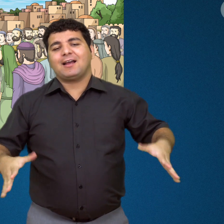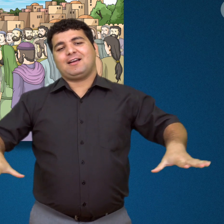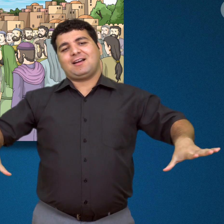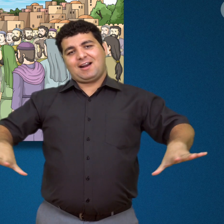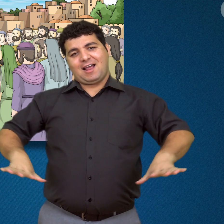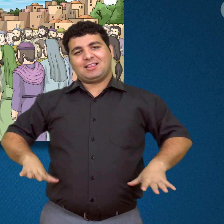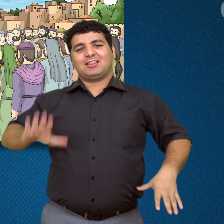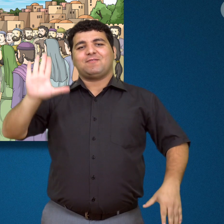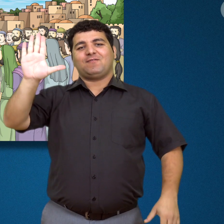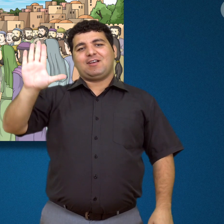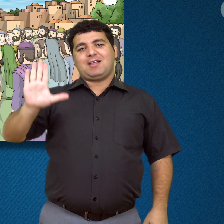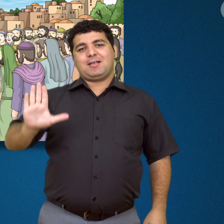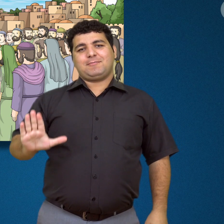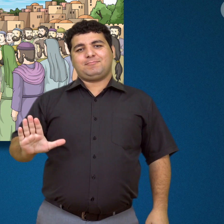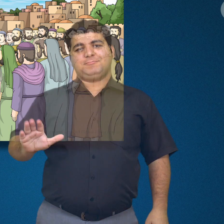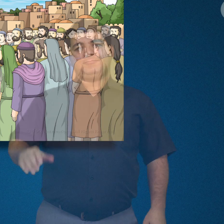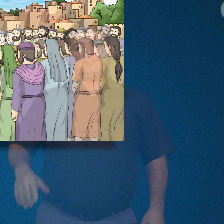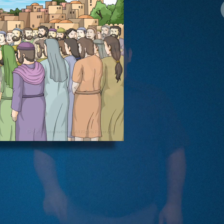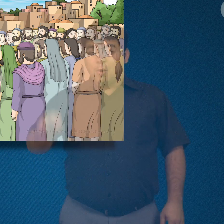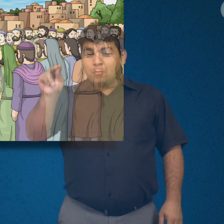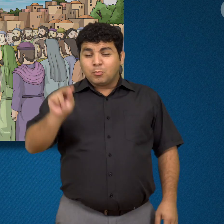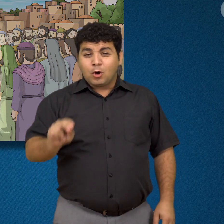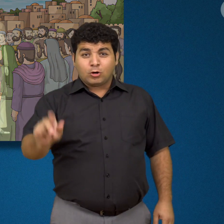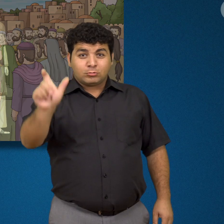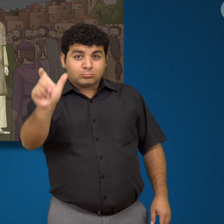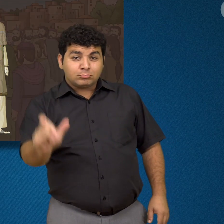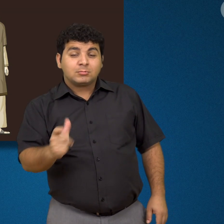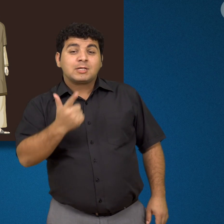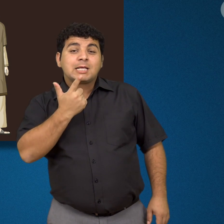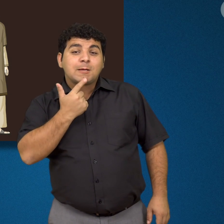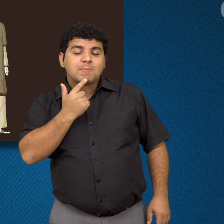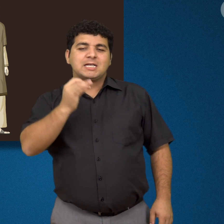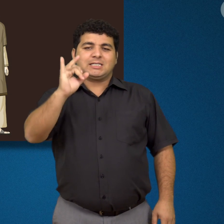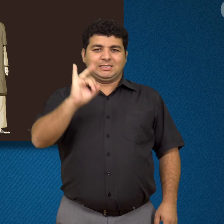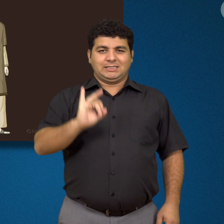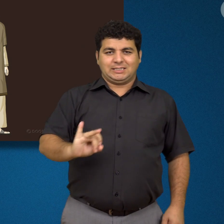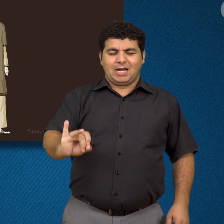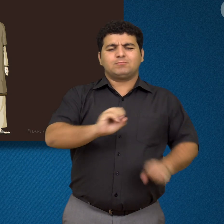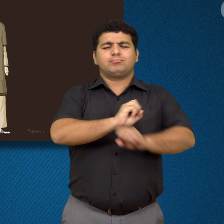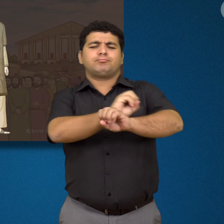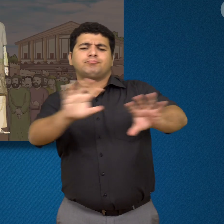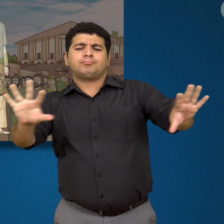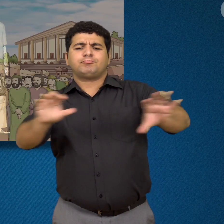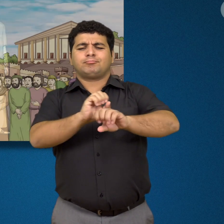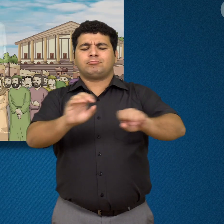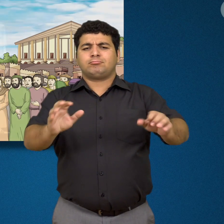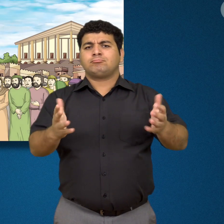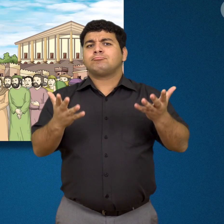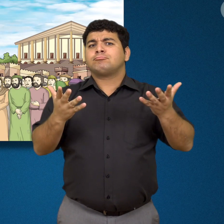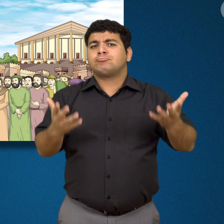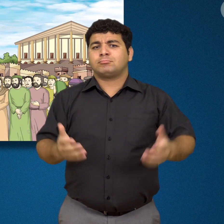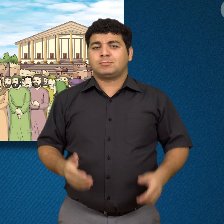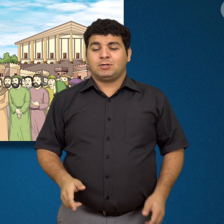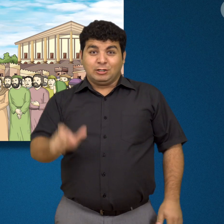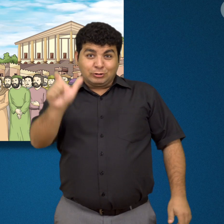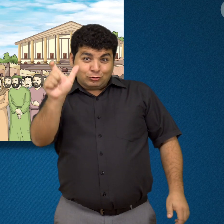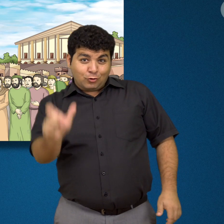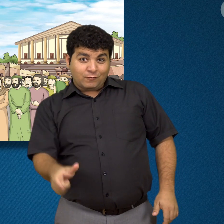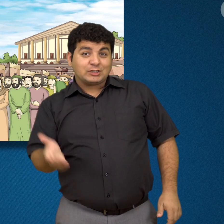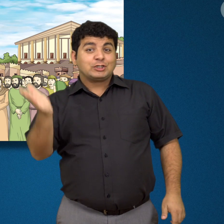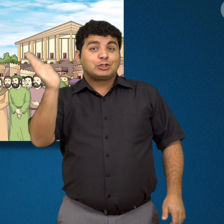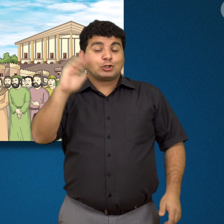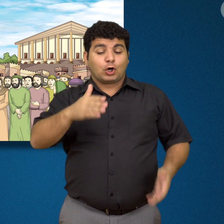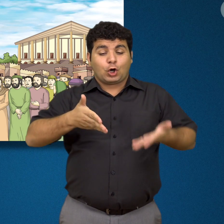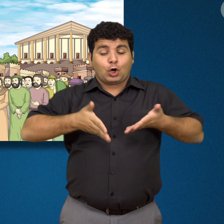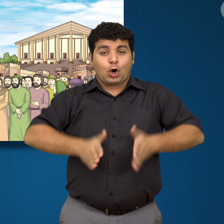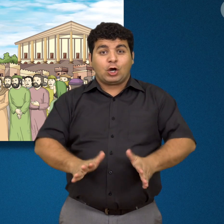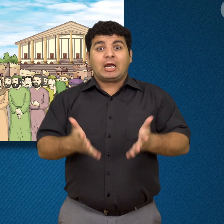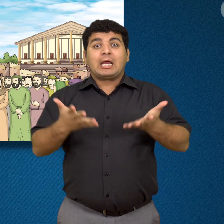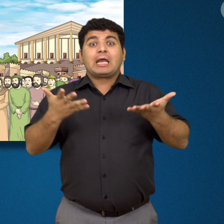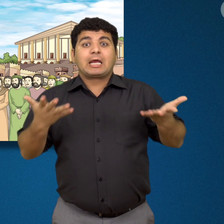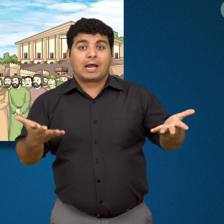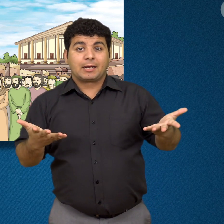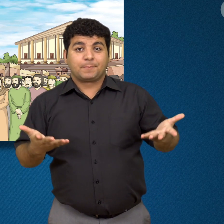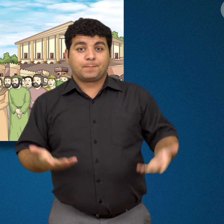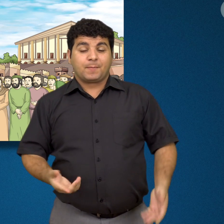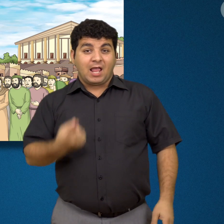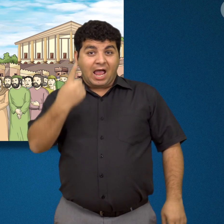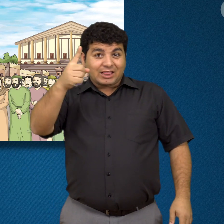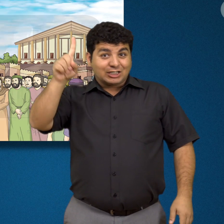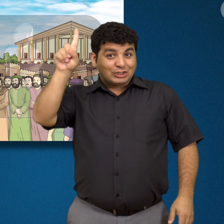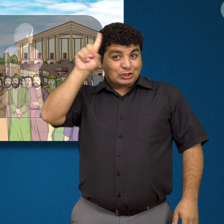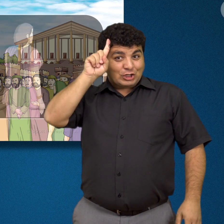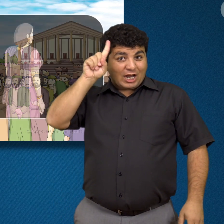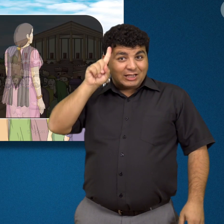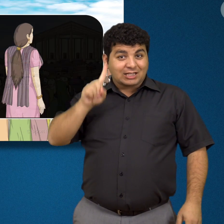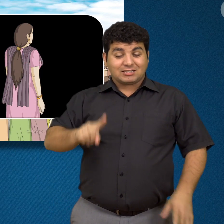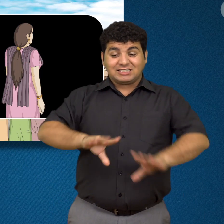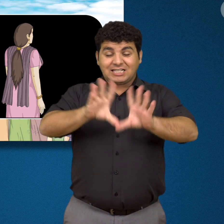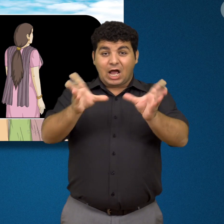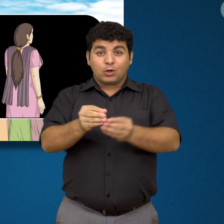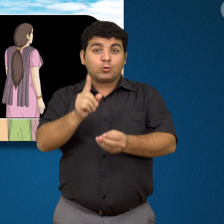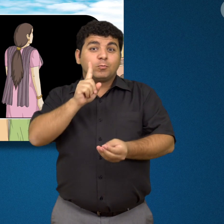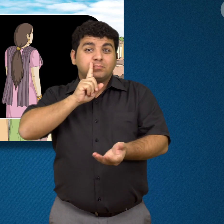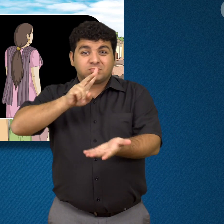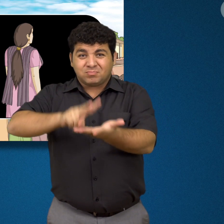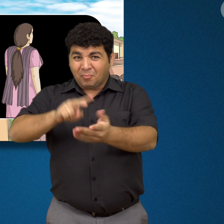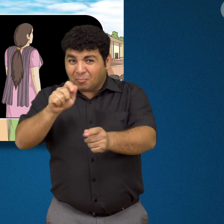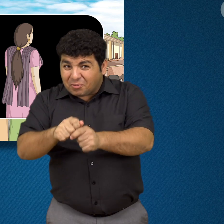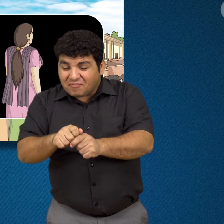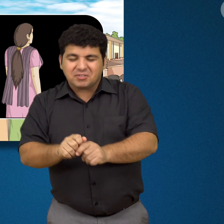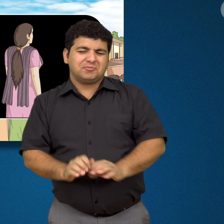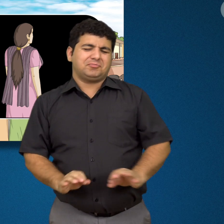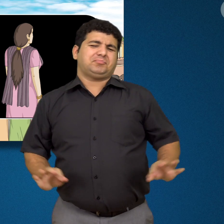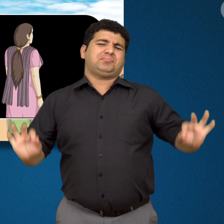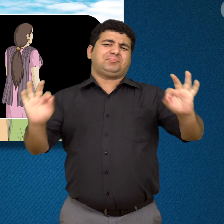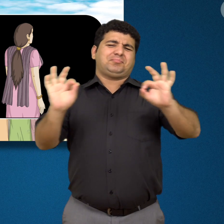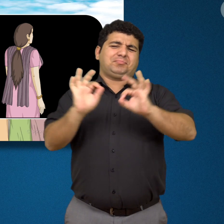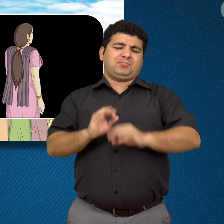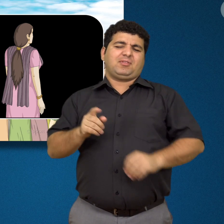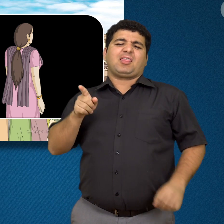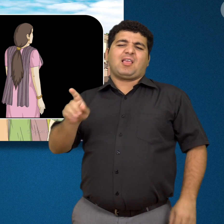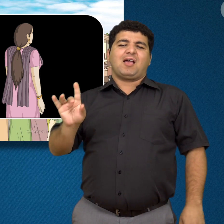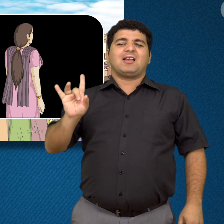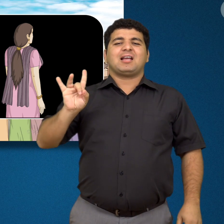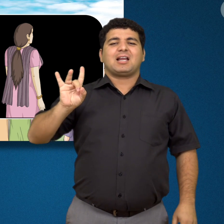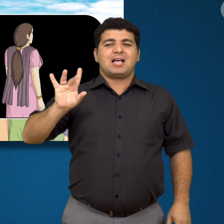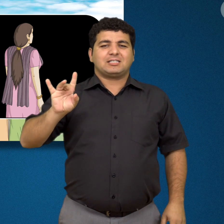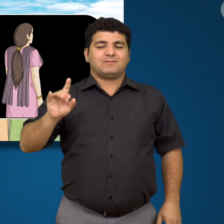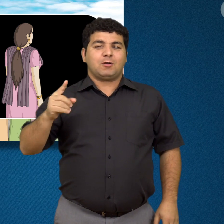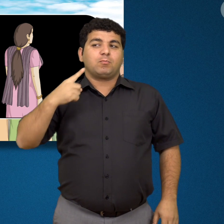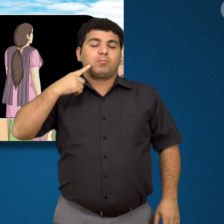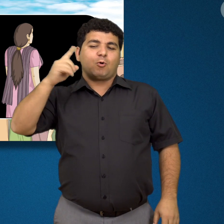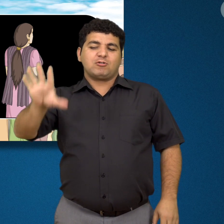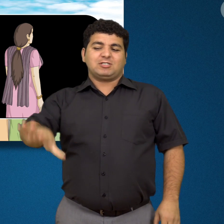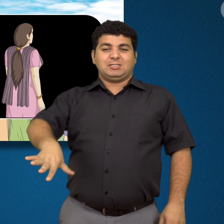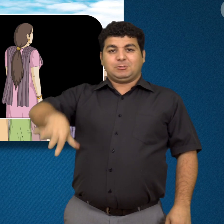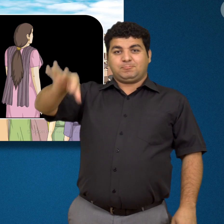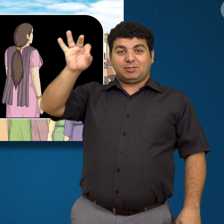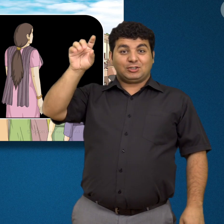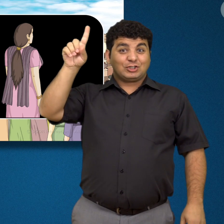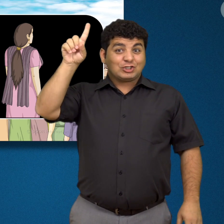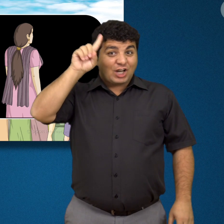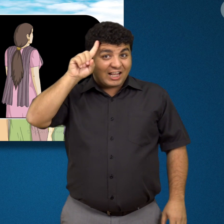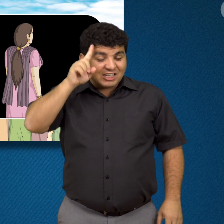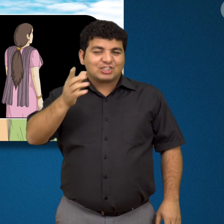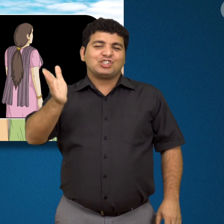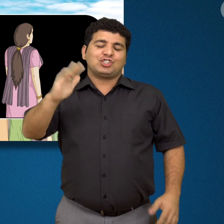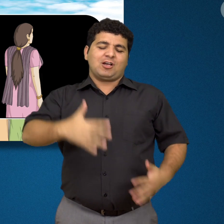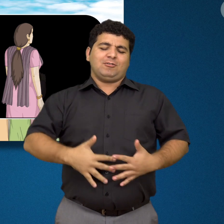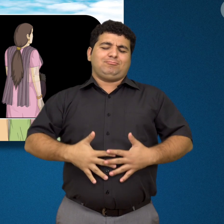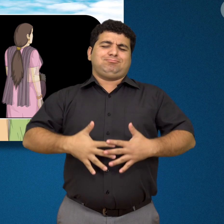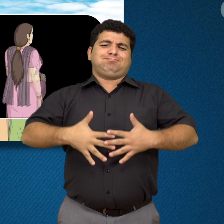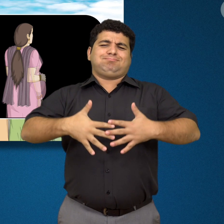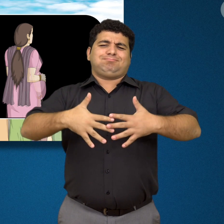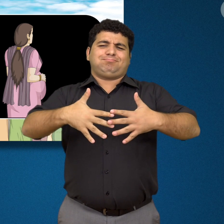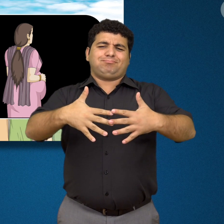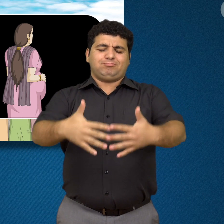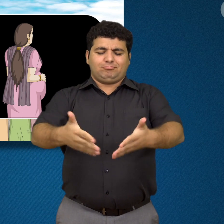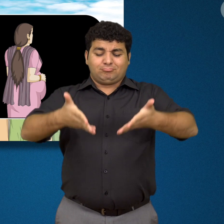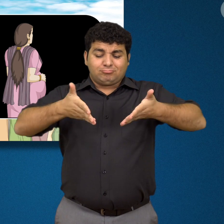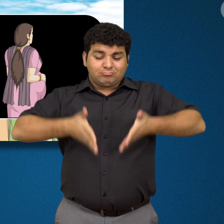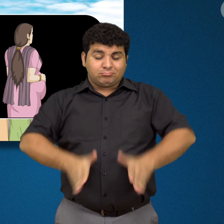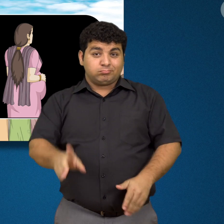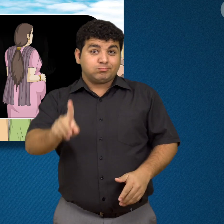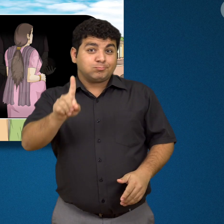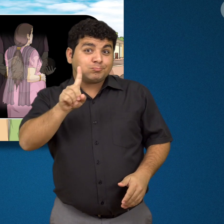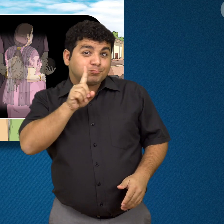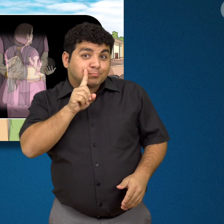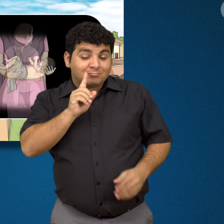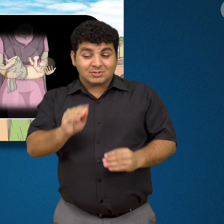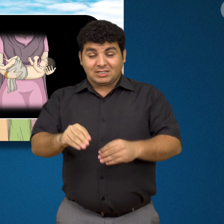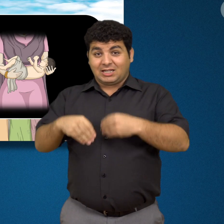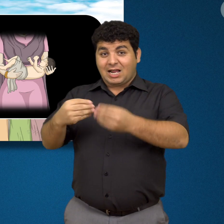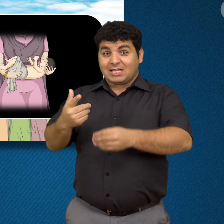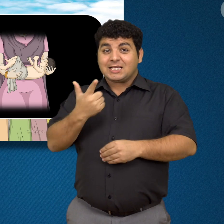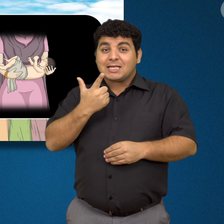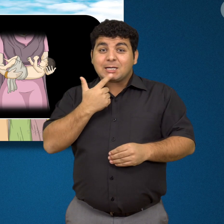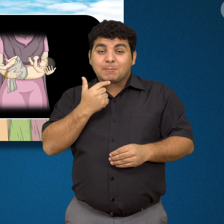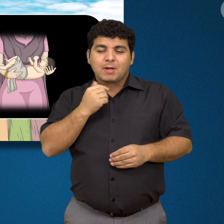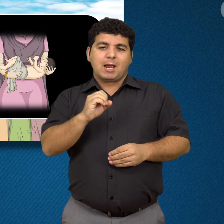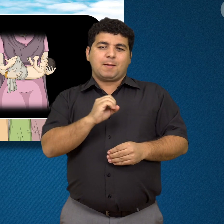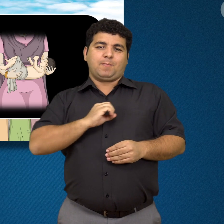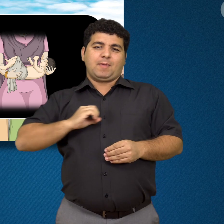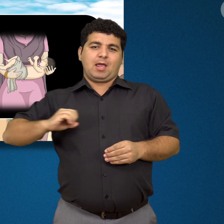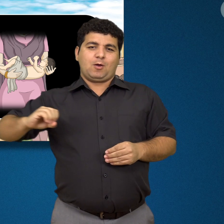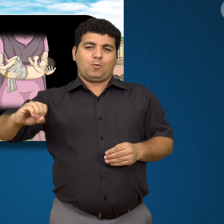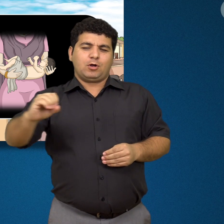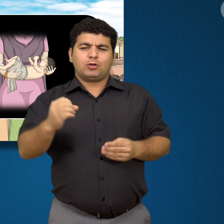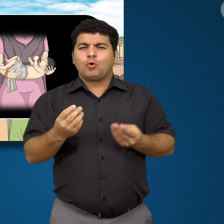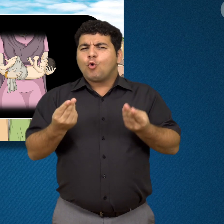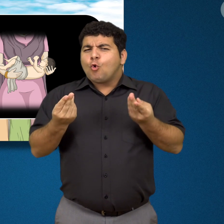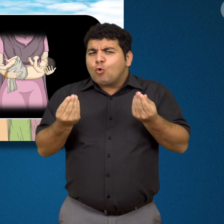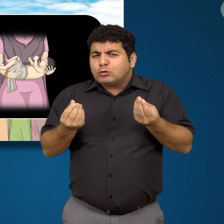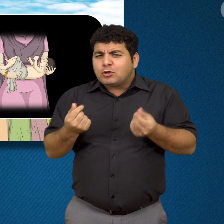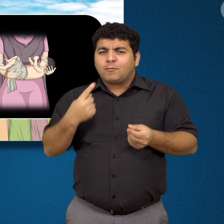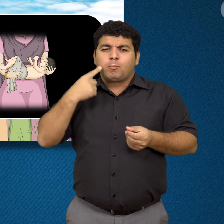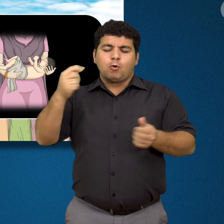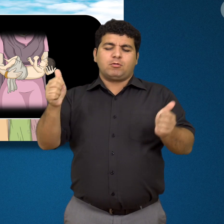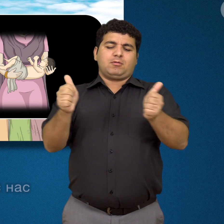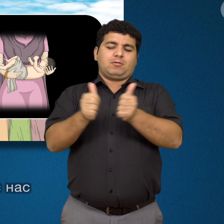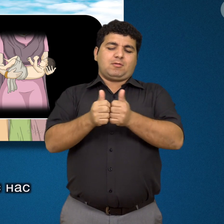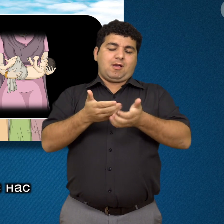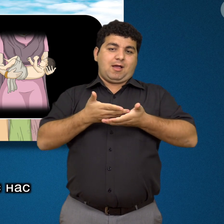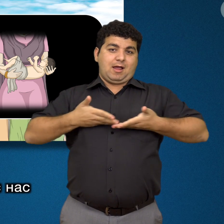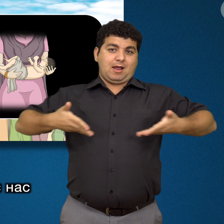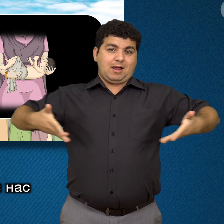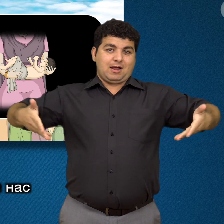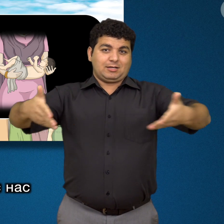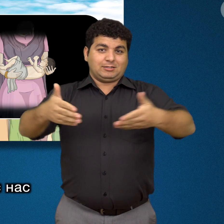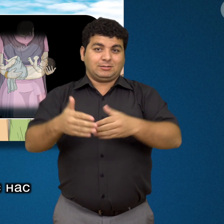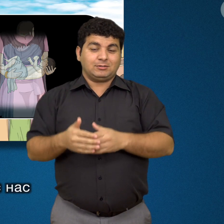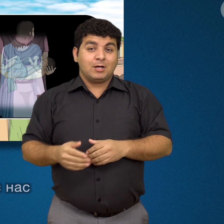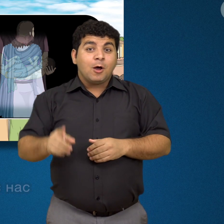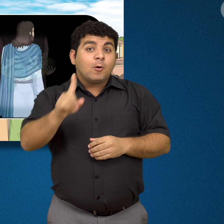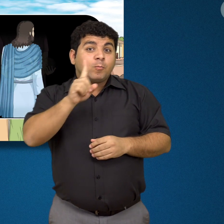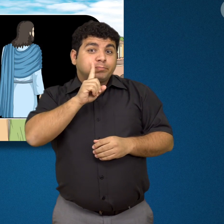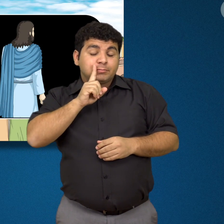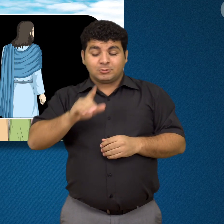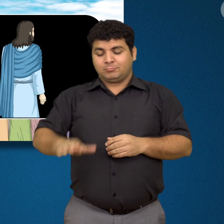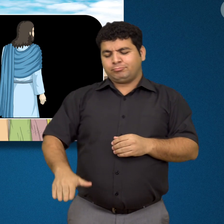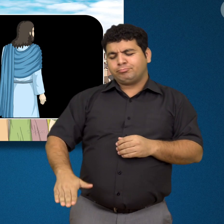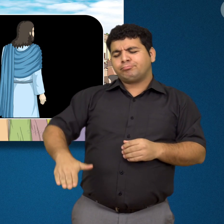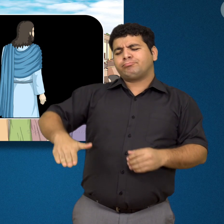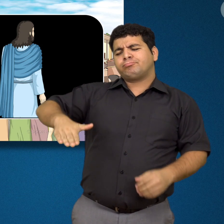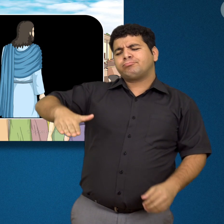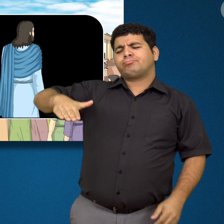Therefore the Lord Himself will give you a sign: Behold, the virgin will be with child and will give birth to a son, and will call Him Immanuel.